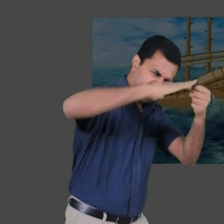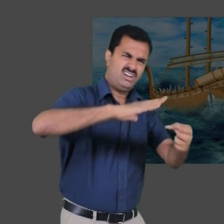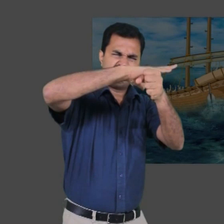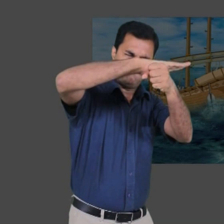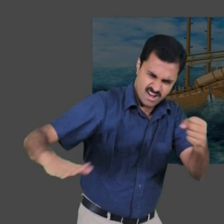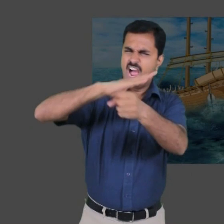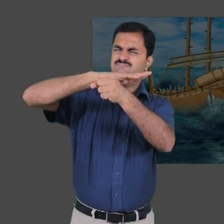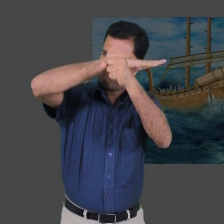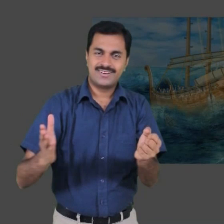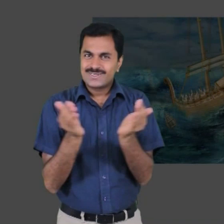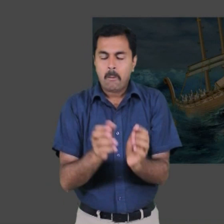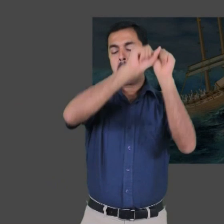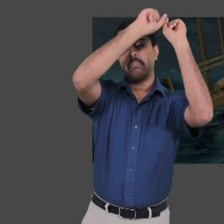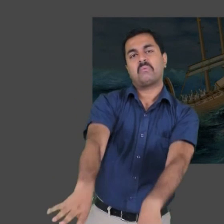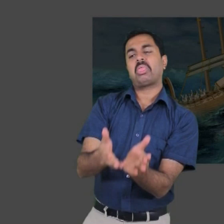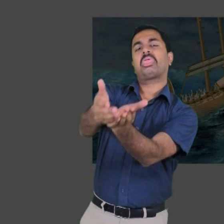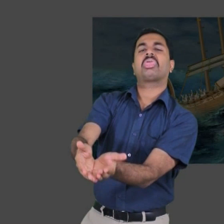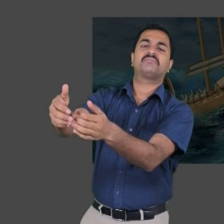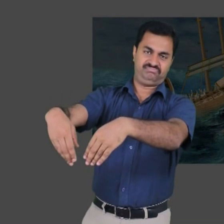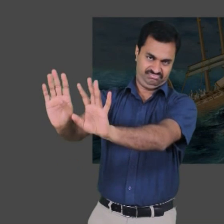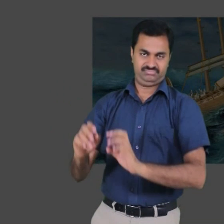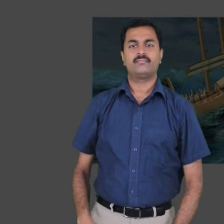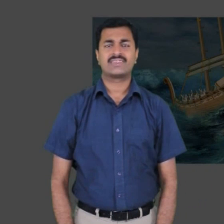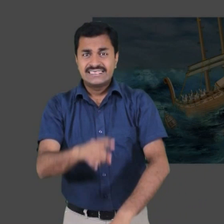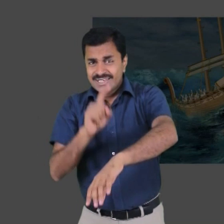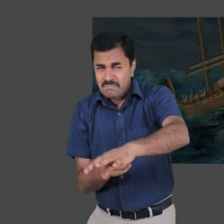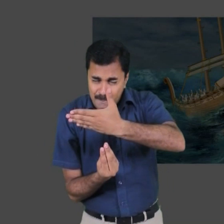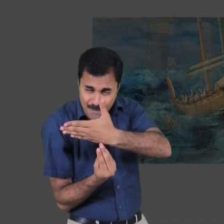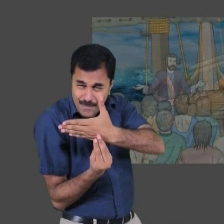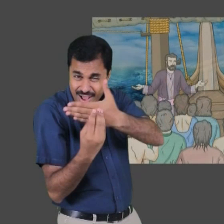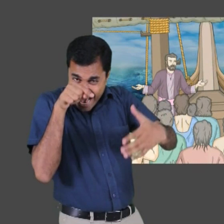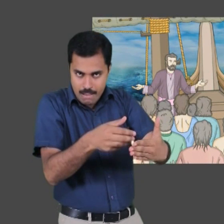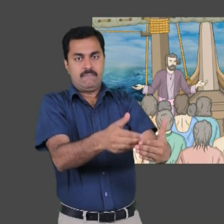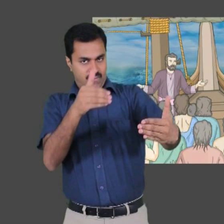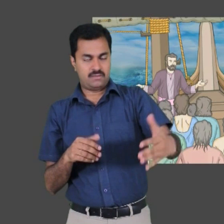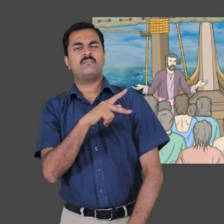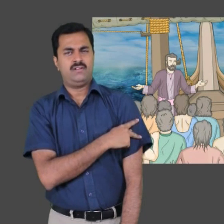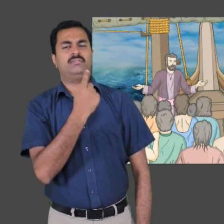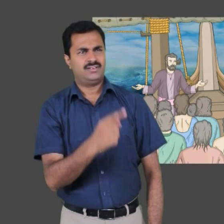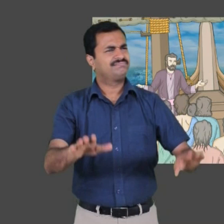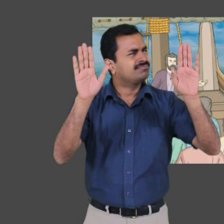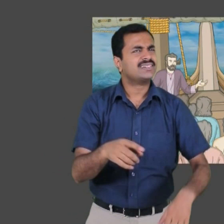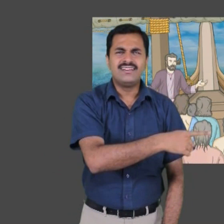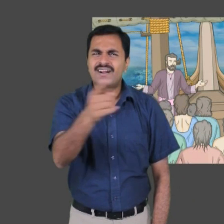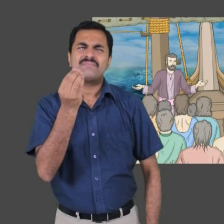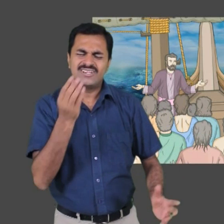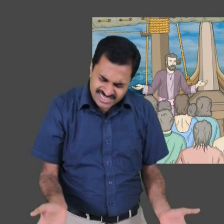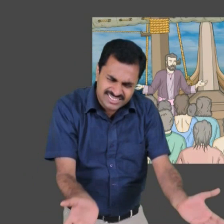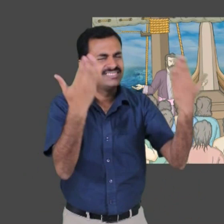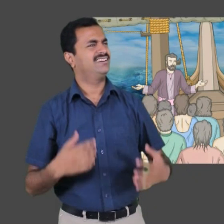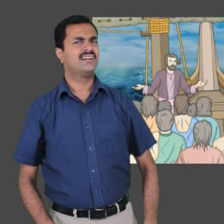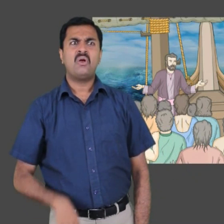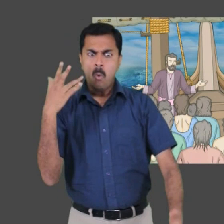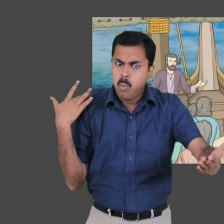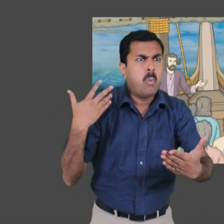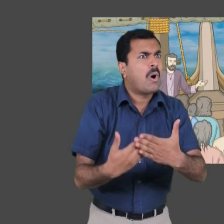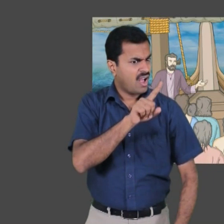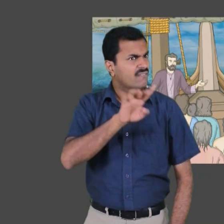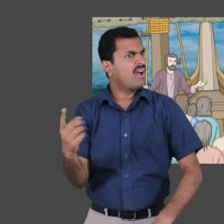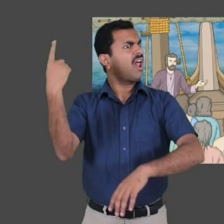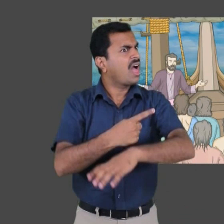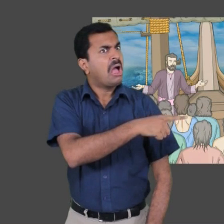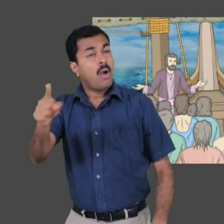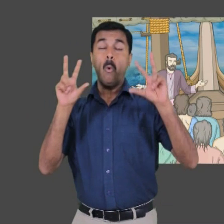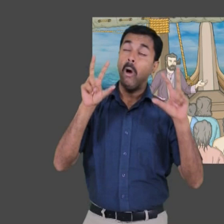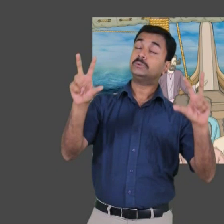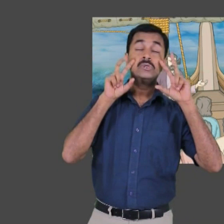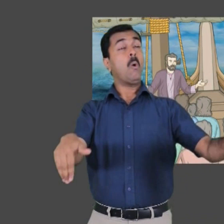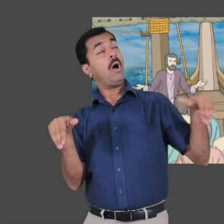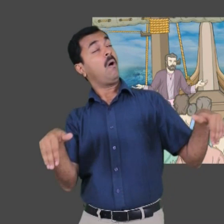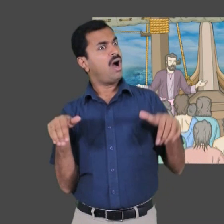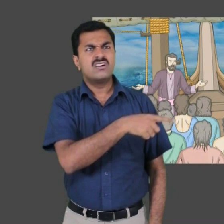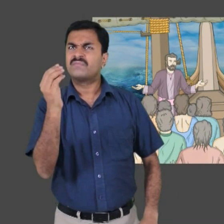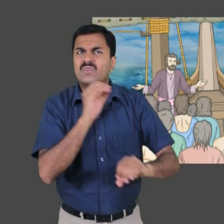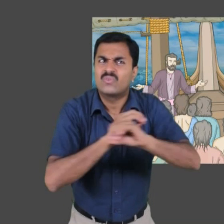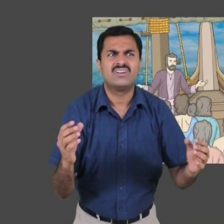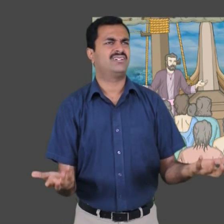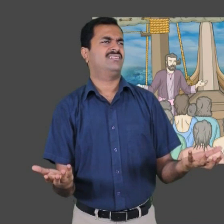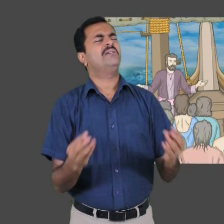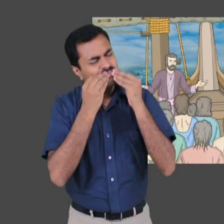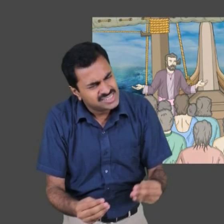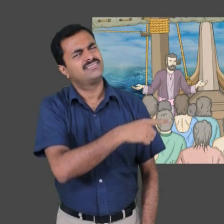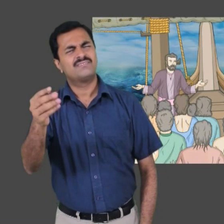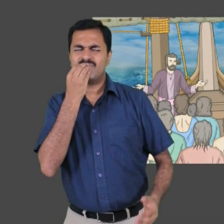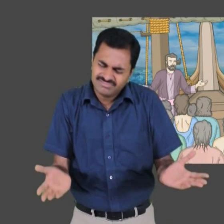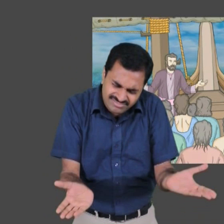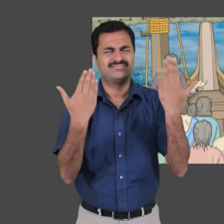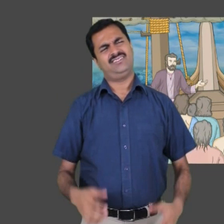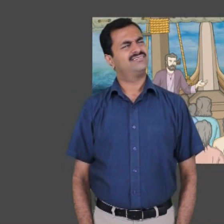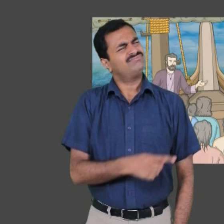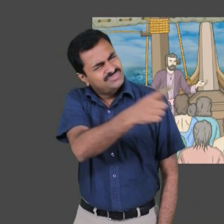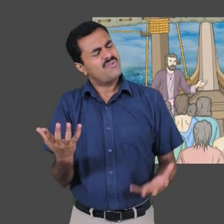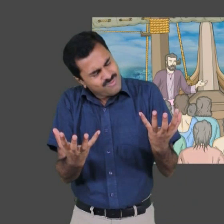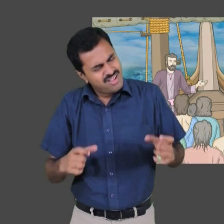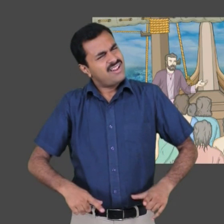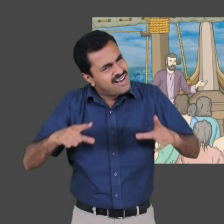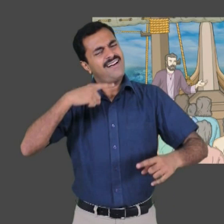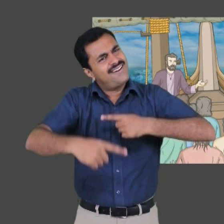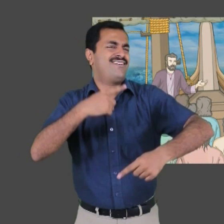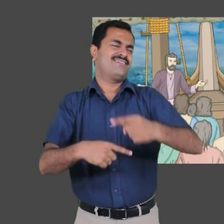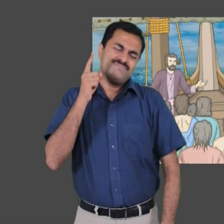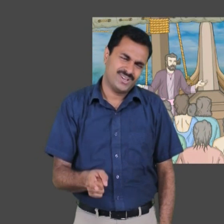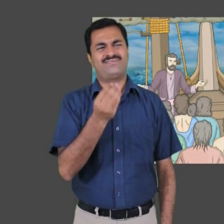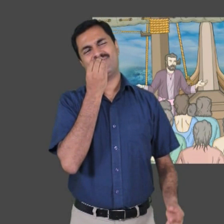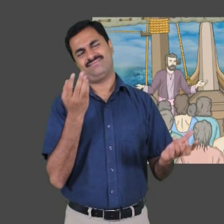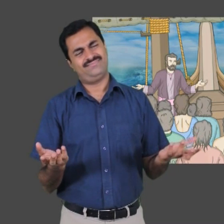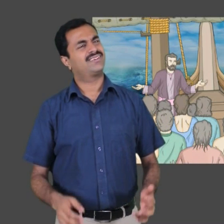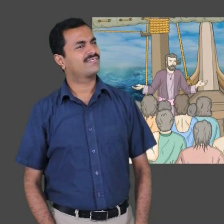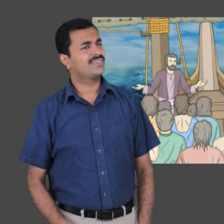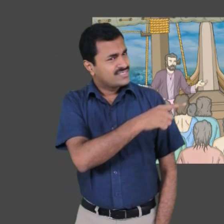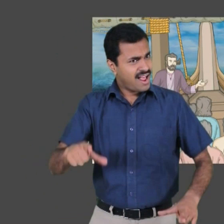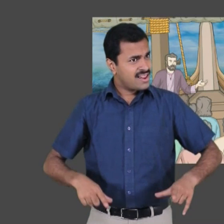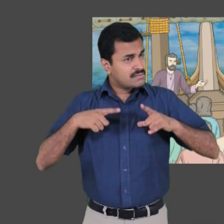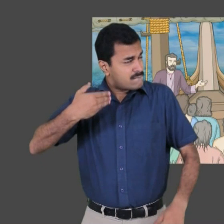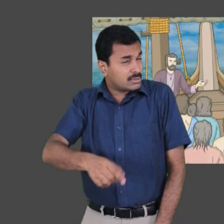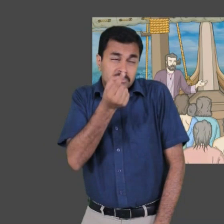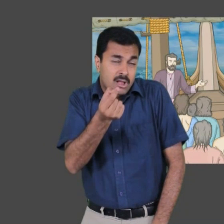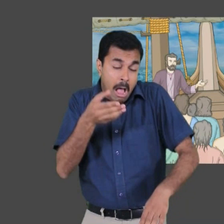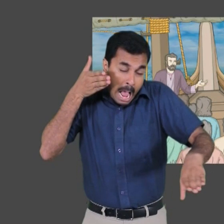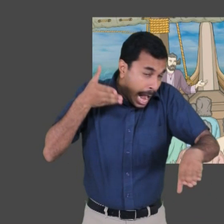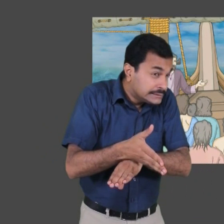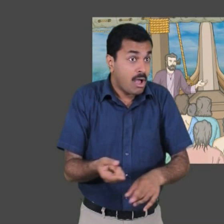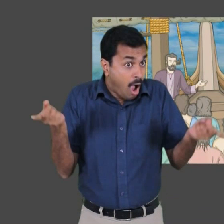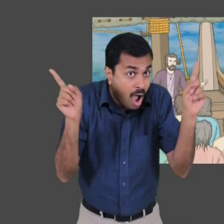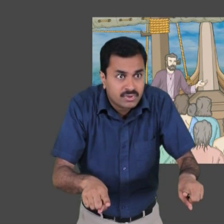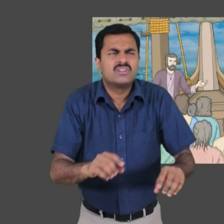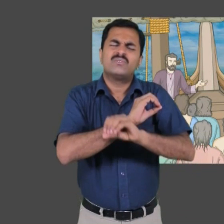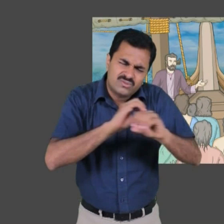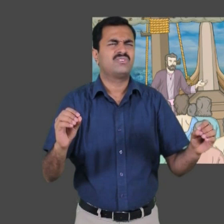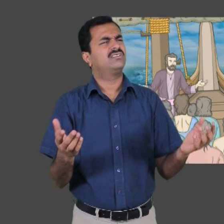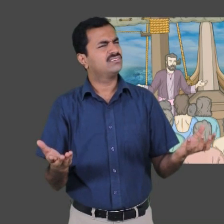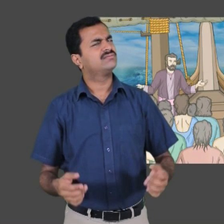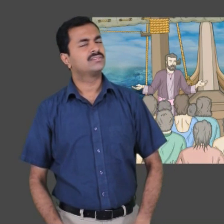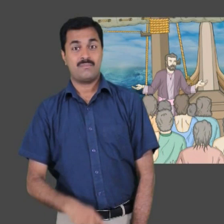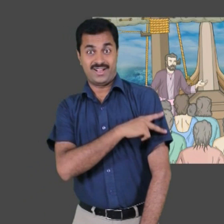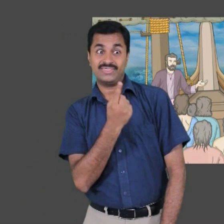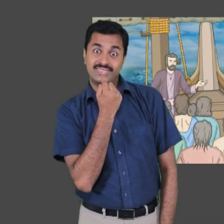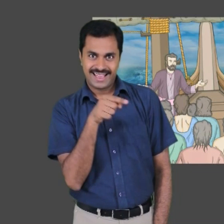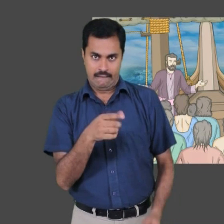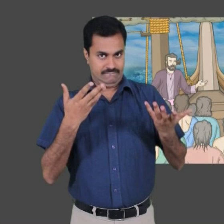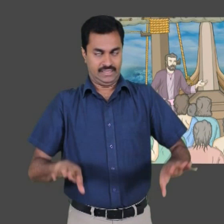So for your own preservation, I urge you to eat something, because not a single hair of your head will be lost.”